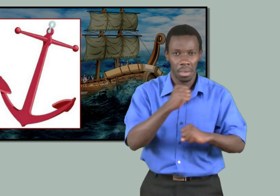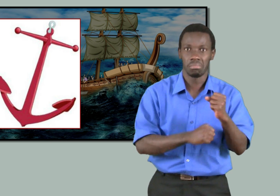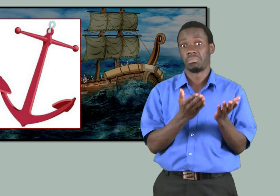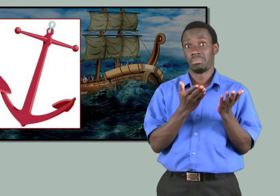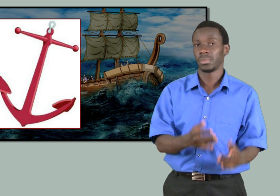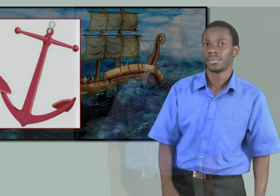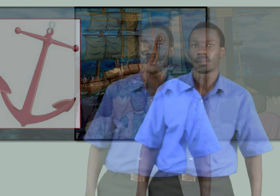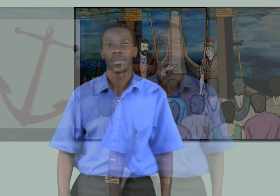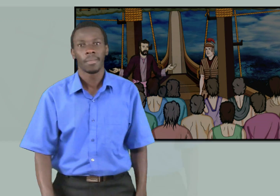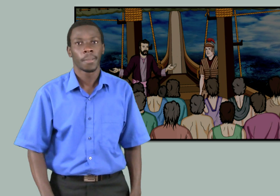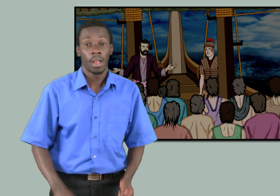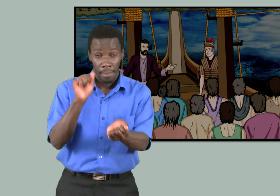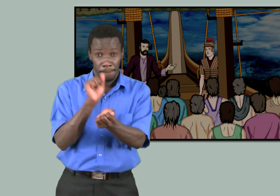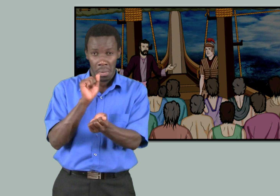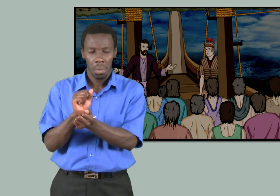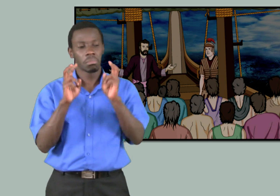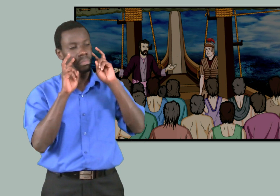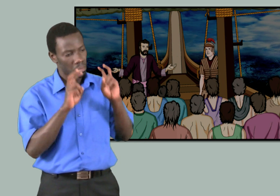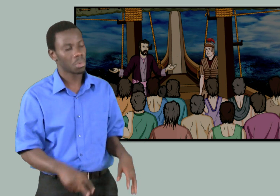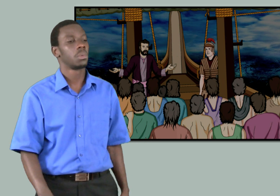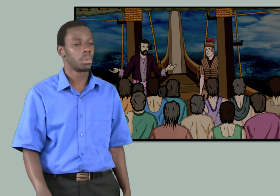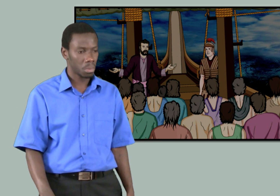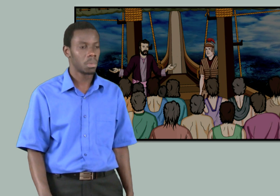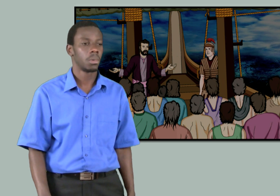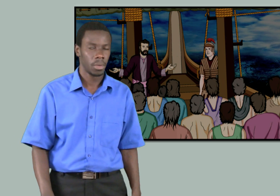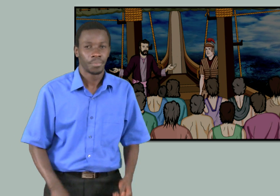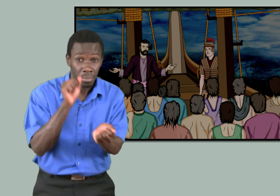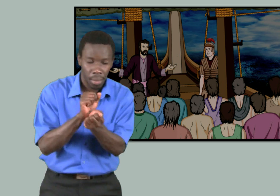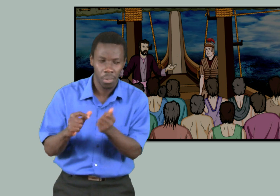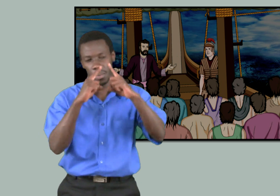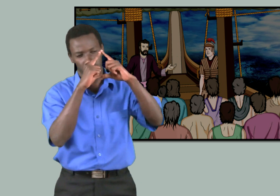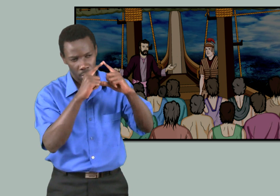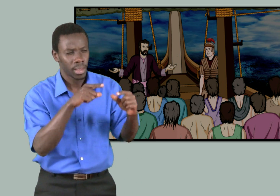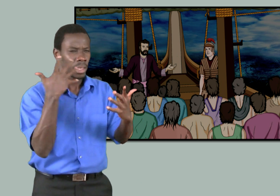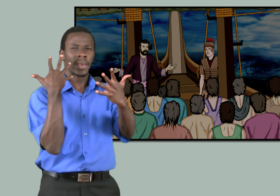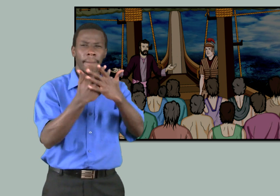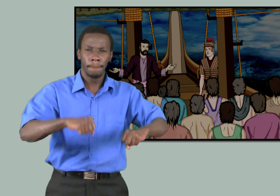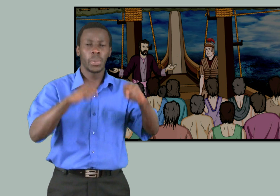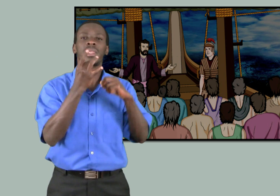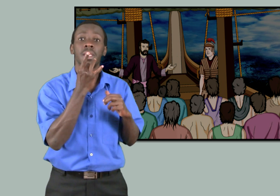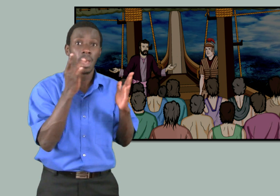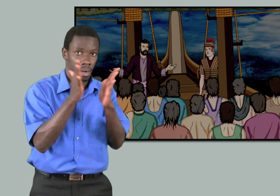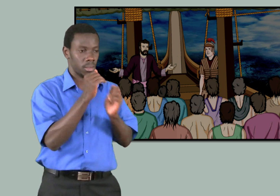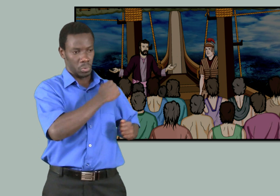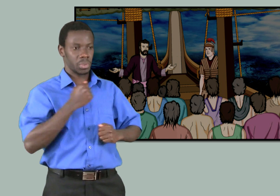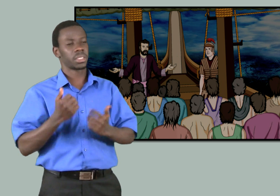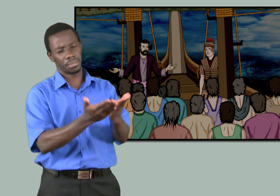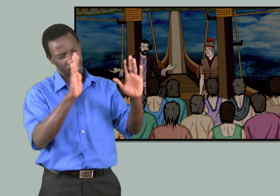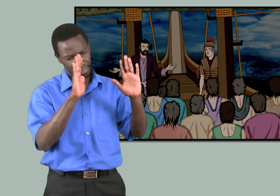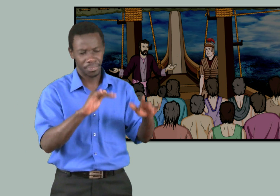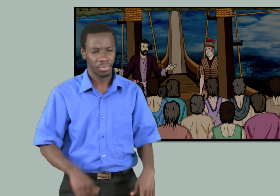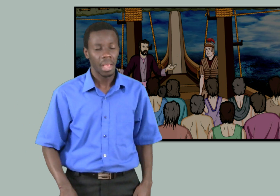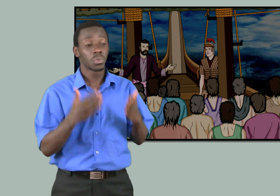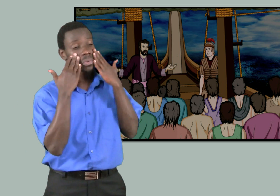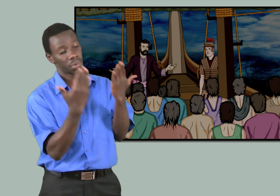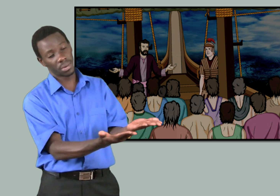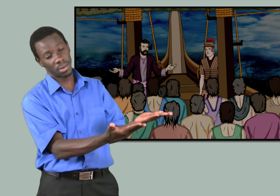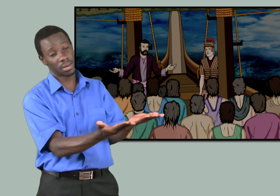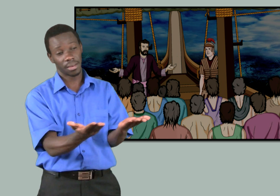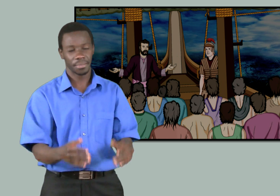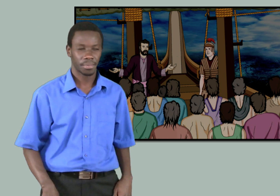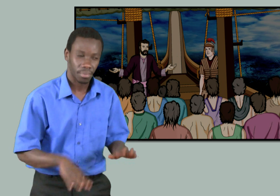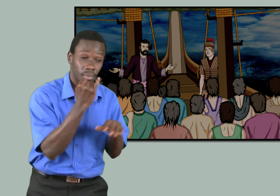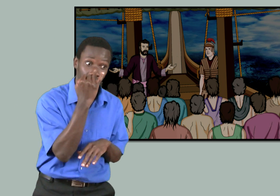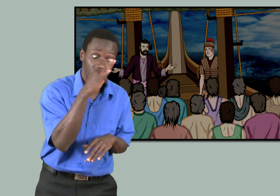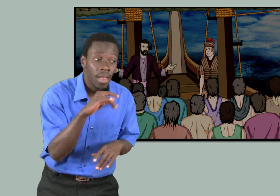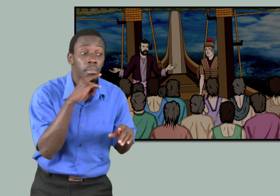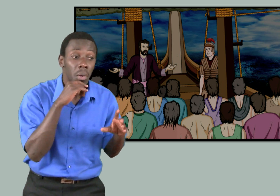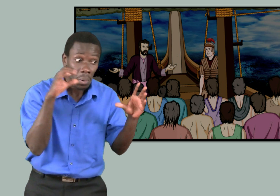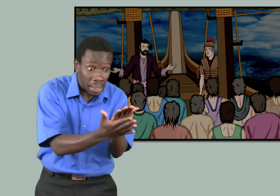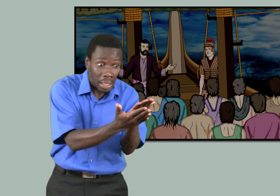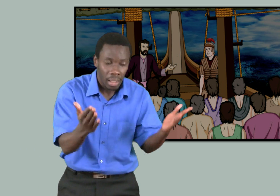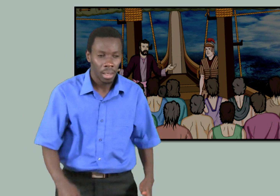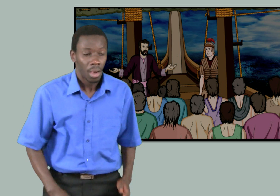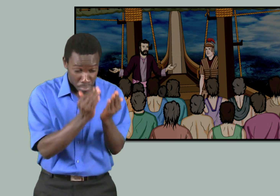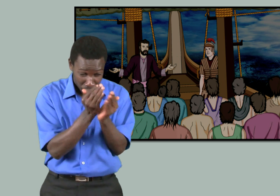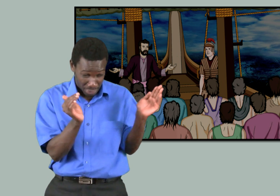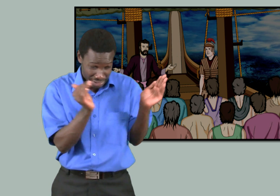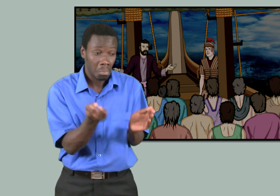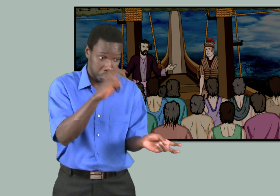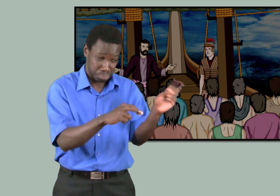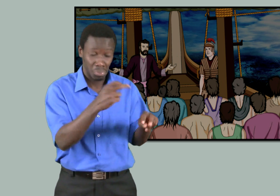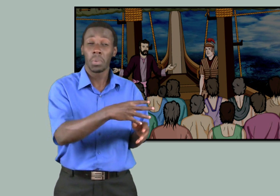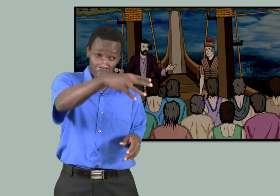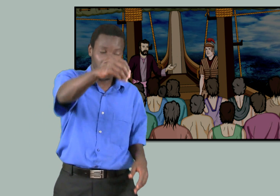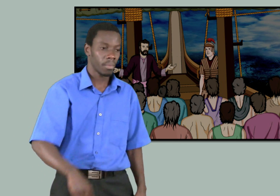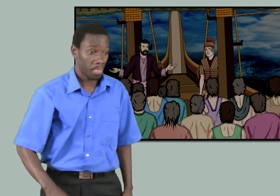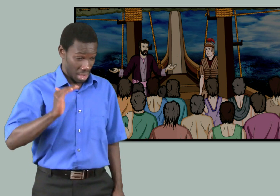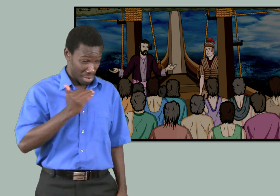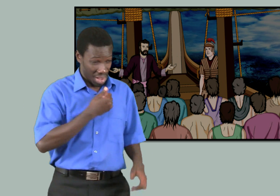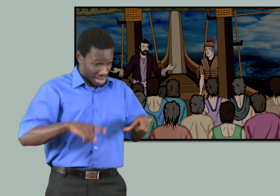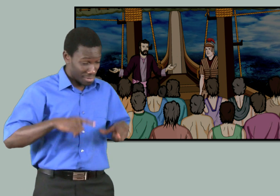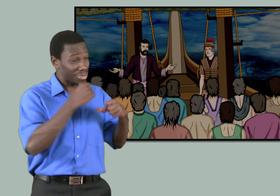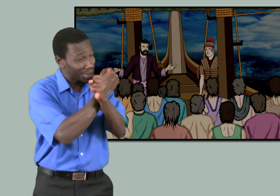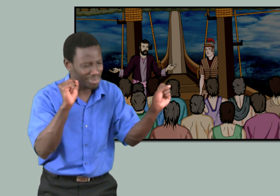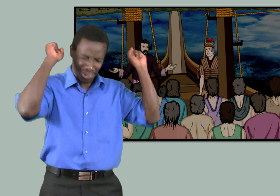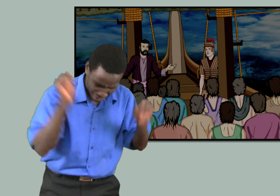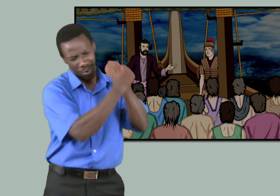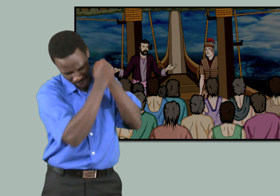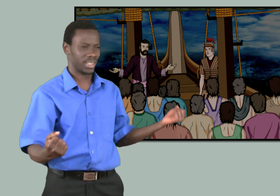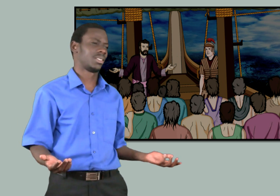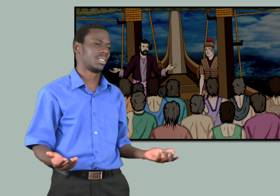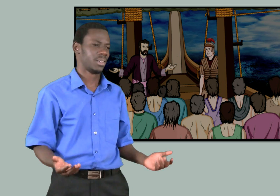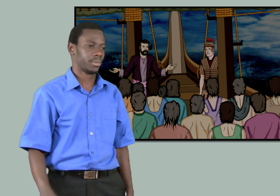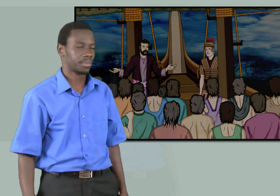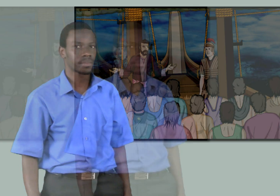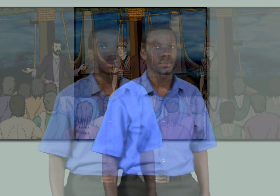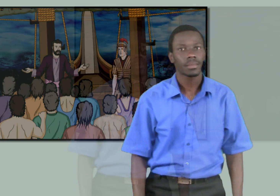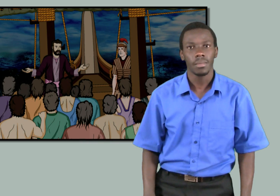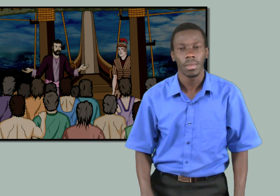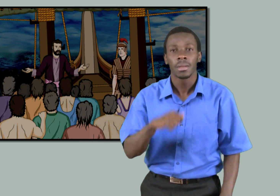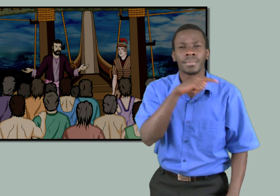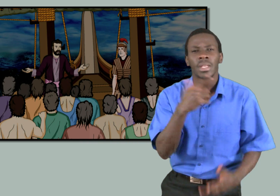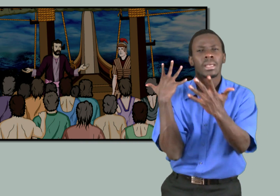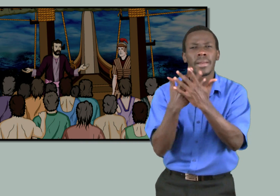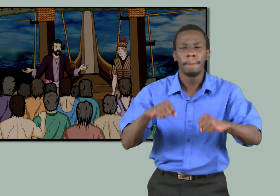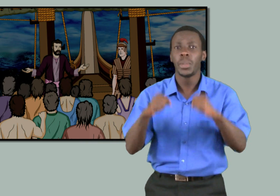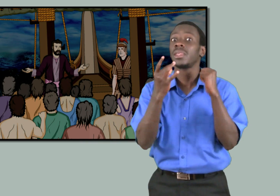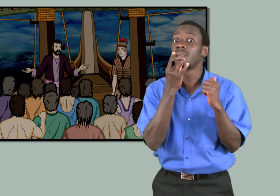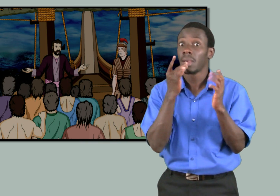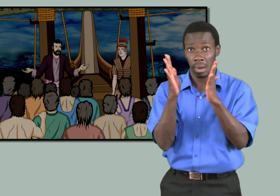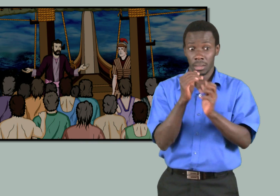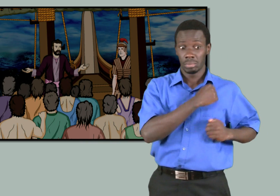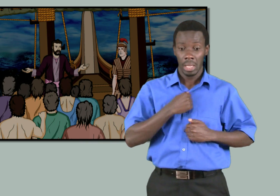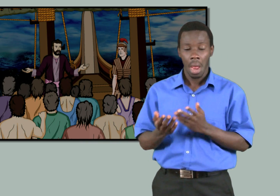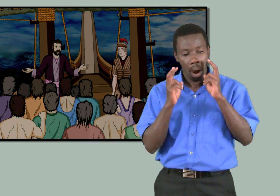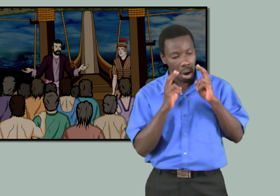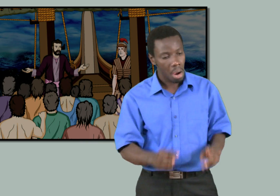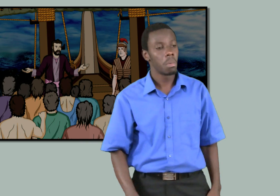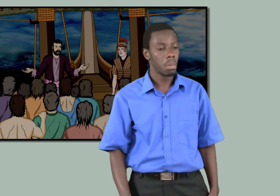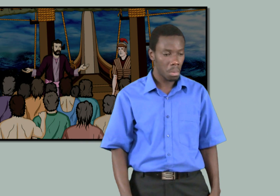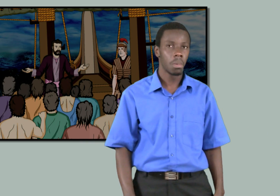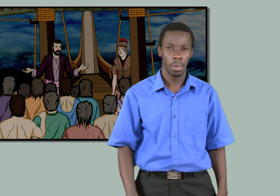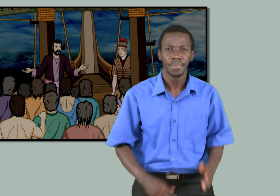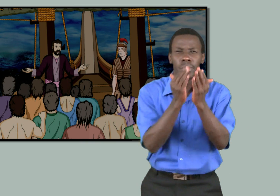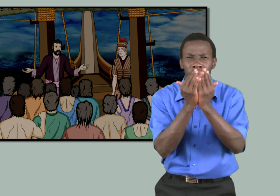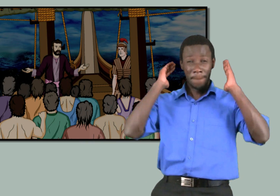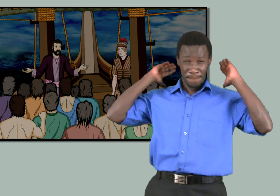But Paul said to the centurion and the soldiers, “Unless these men remain with the ship, you cannot be saved.”